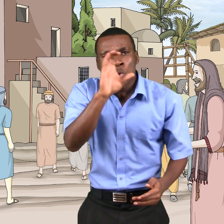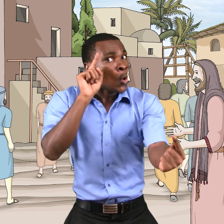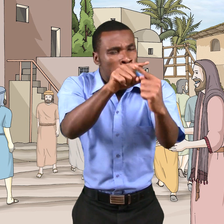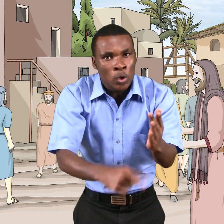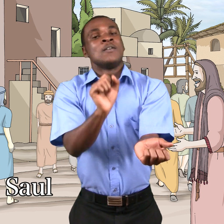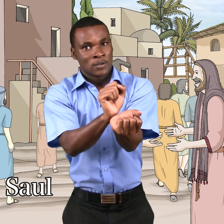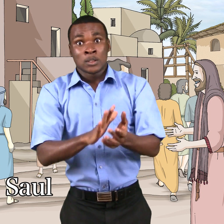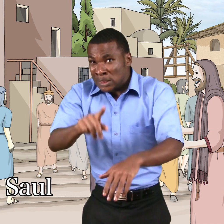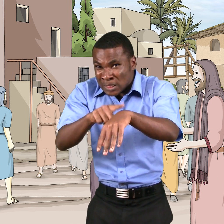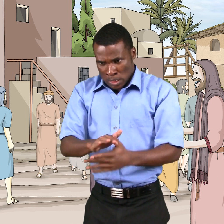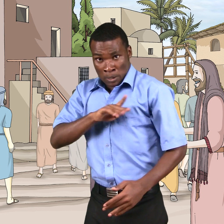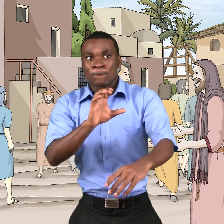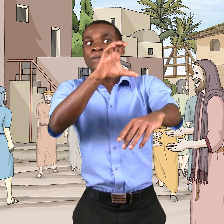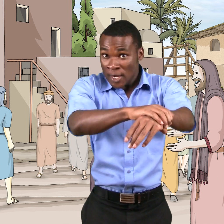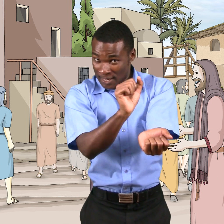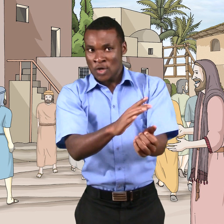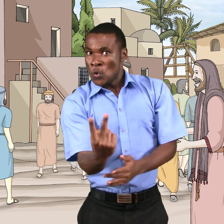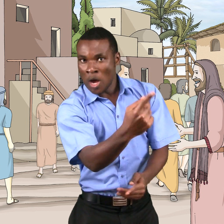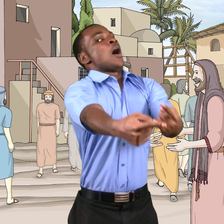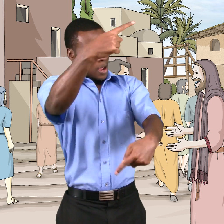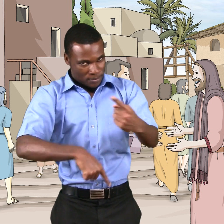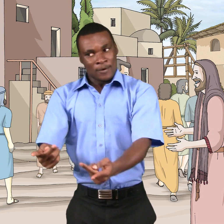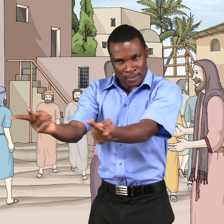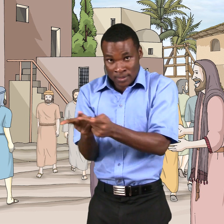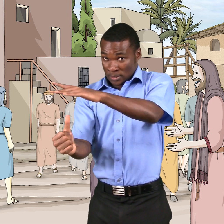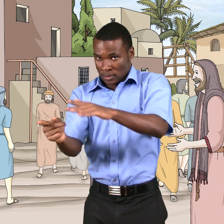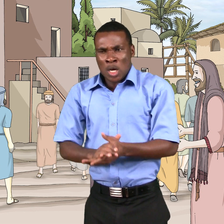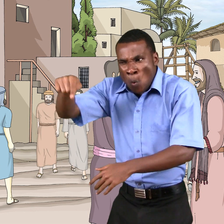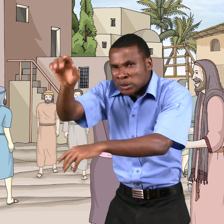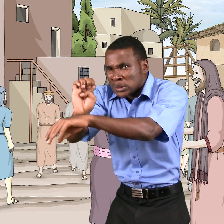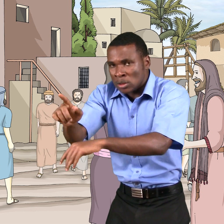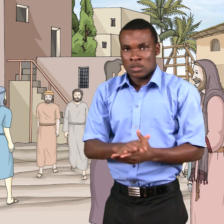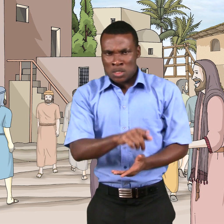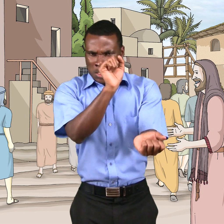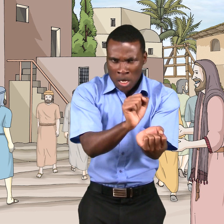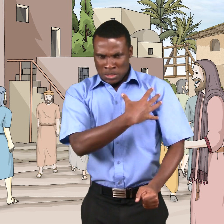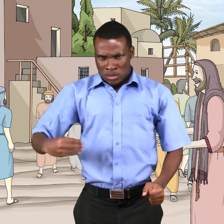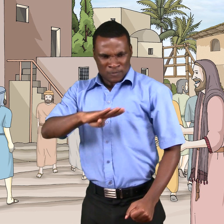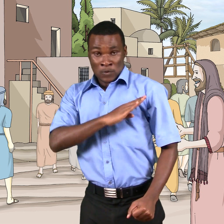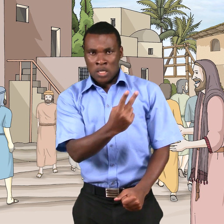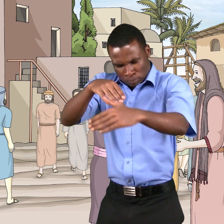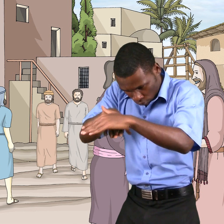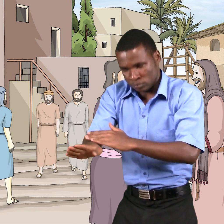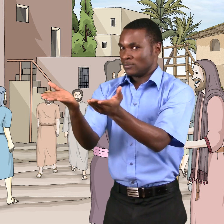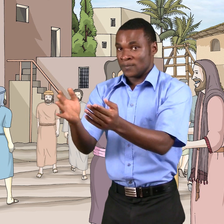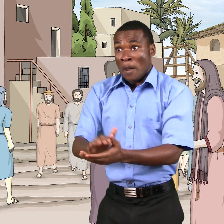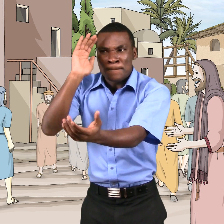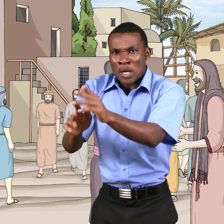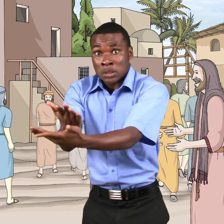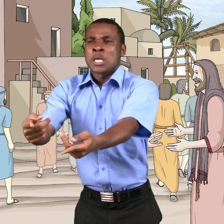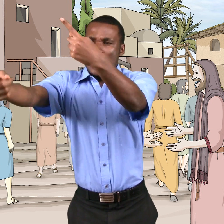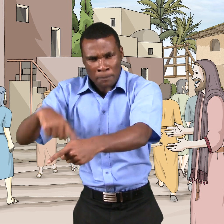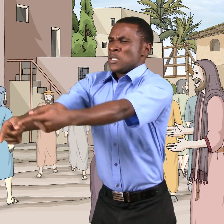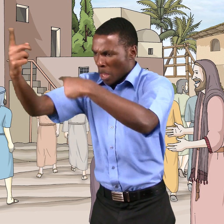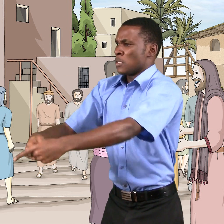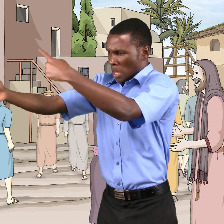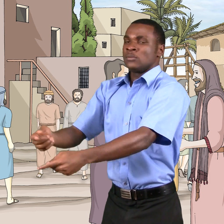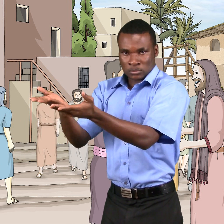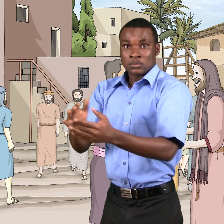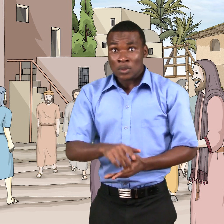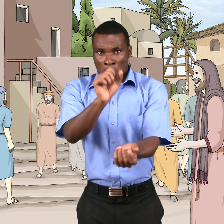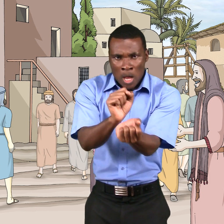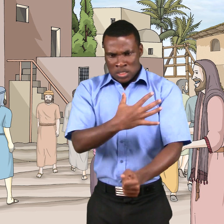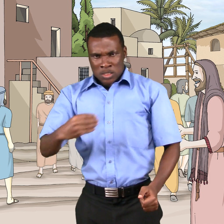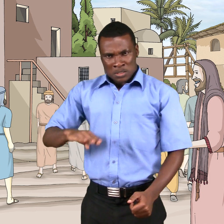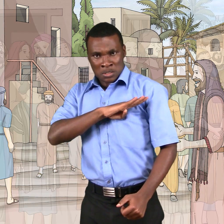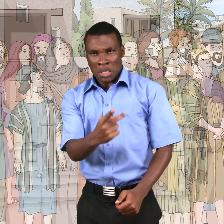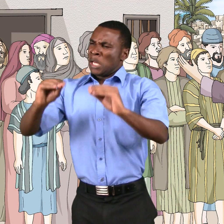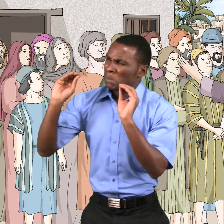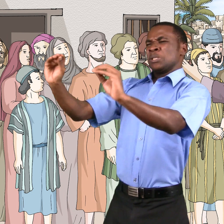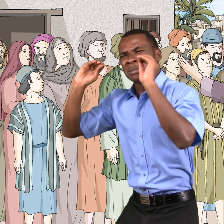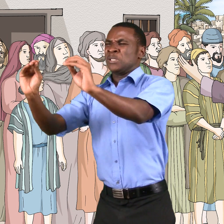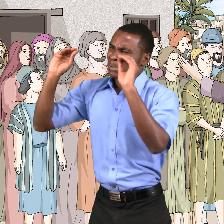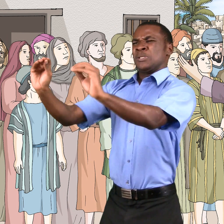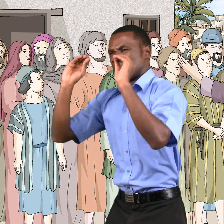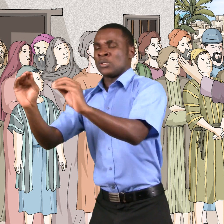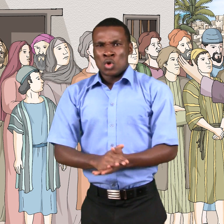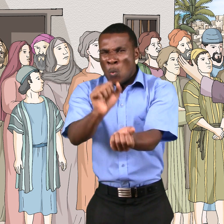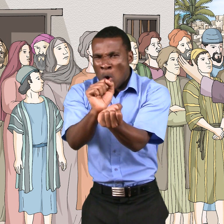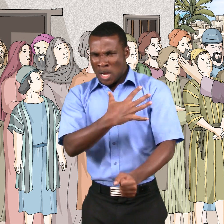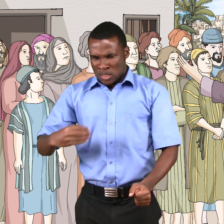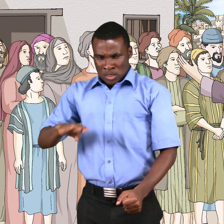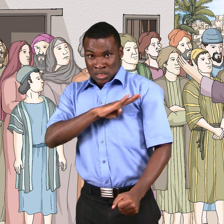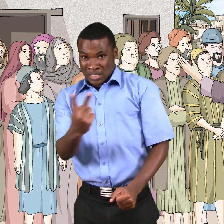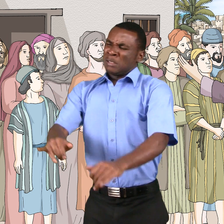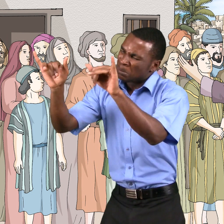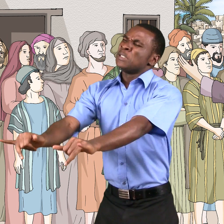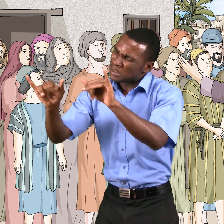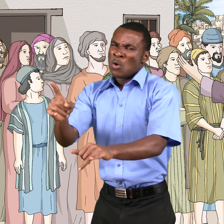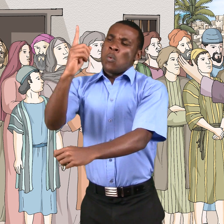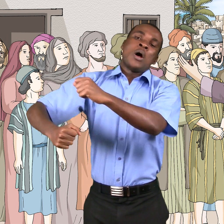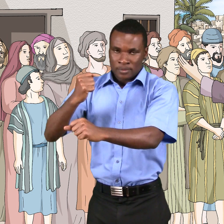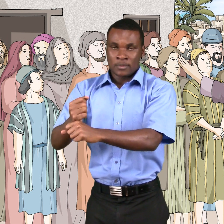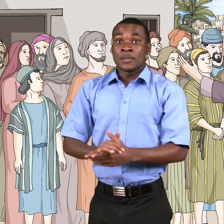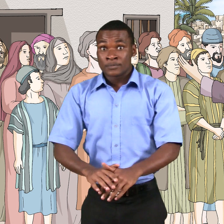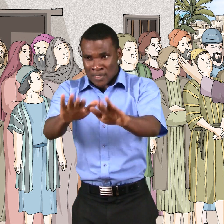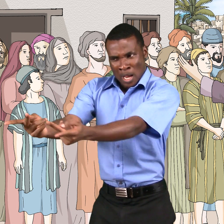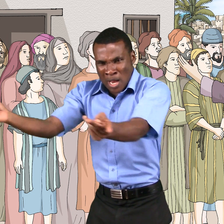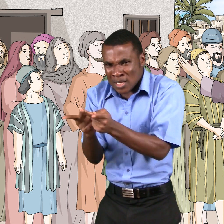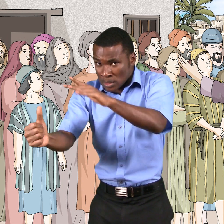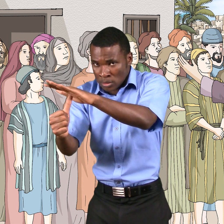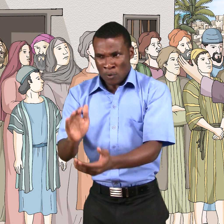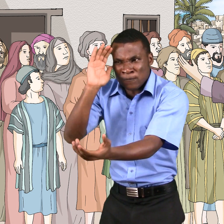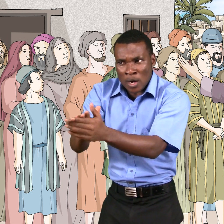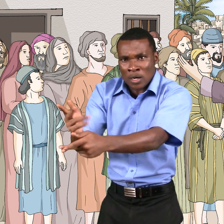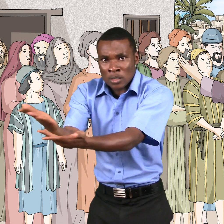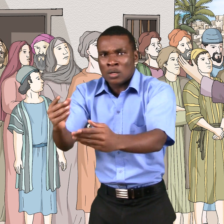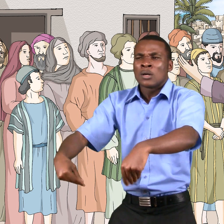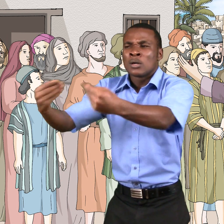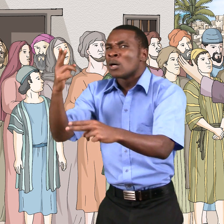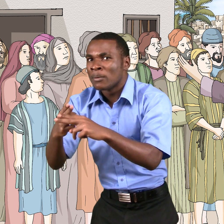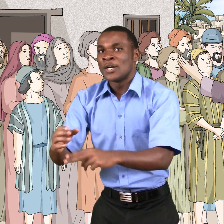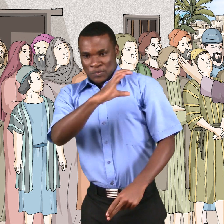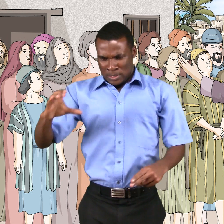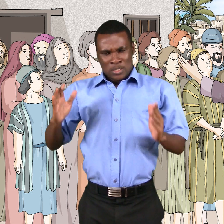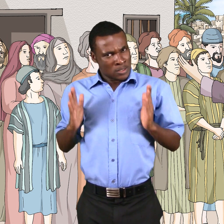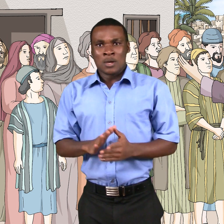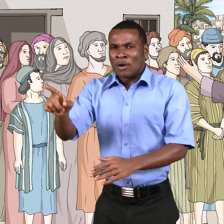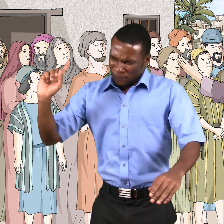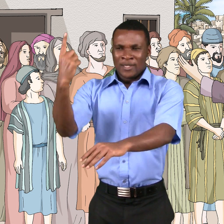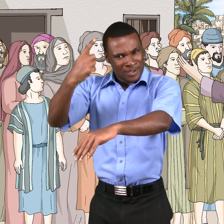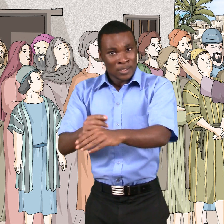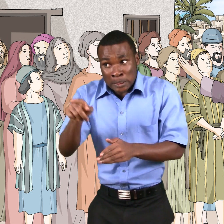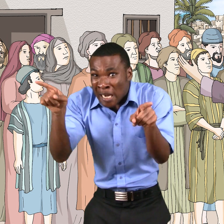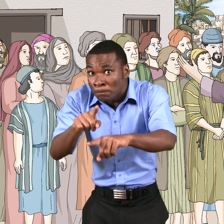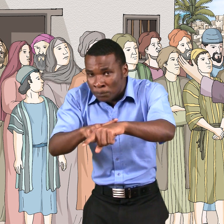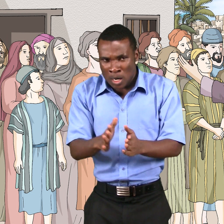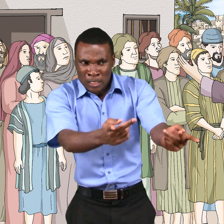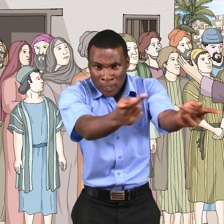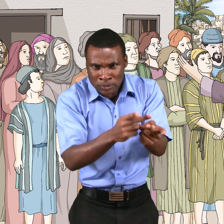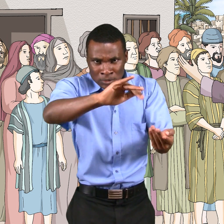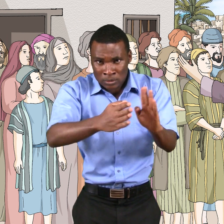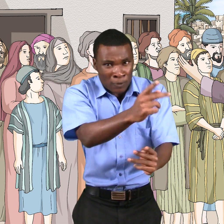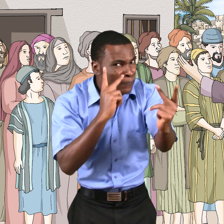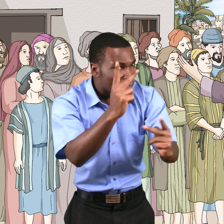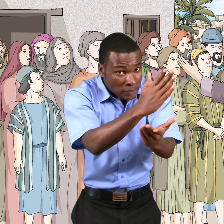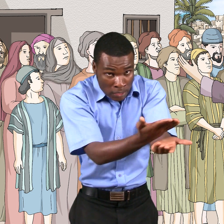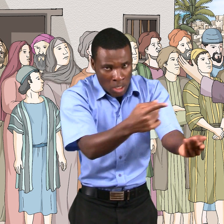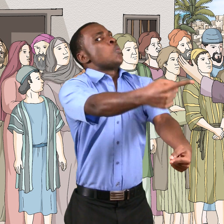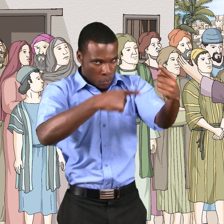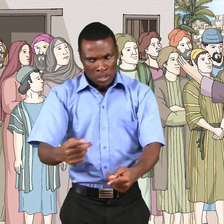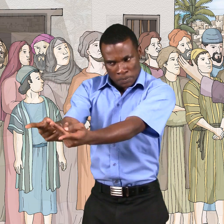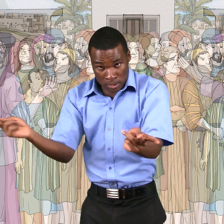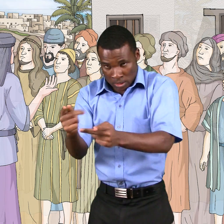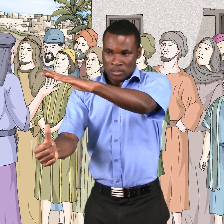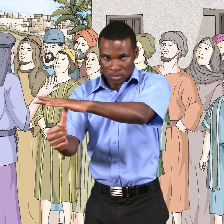Then Barnabas went to Tarsus to look for Saul, and when he found him, he brought him back to Antioch. So for a full year they met together with the church and taught large numbers of people.